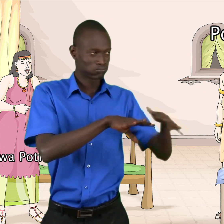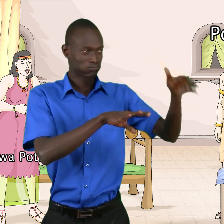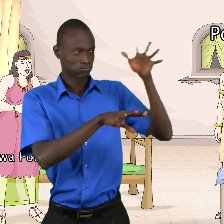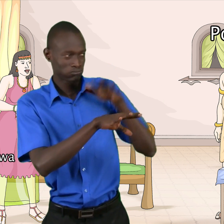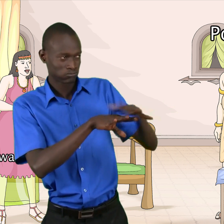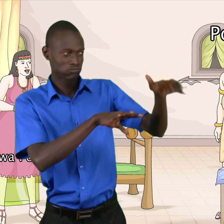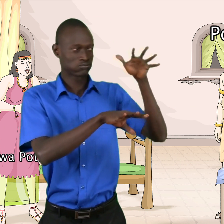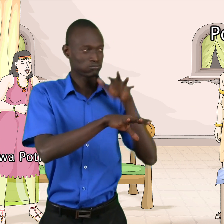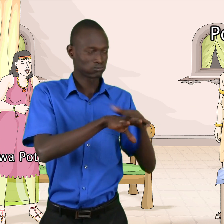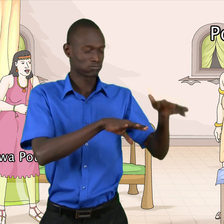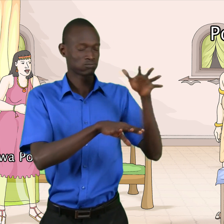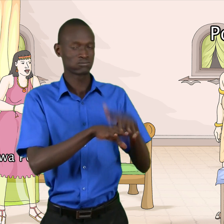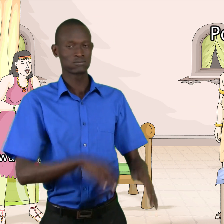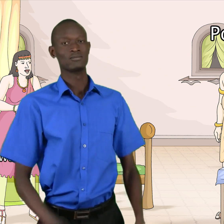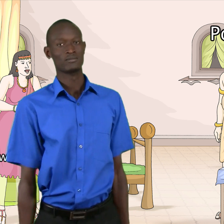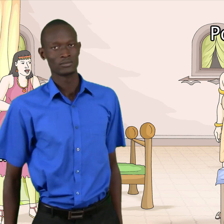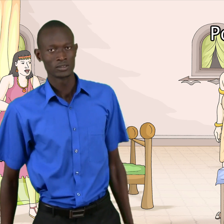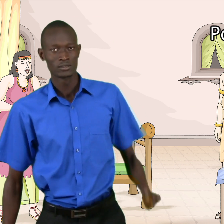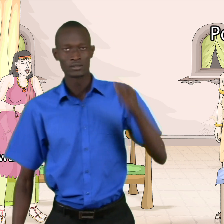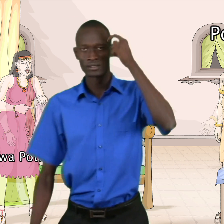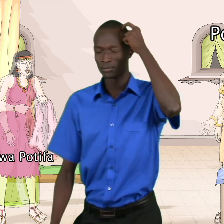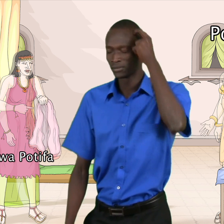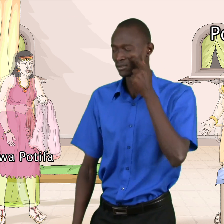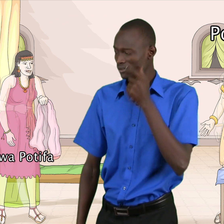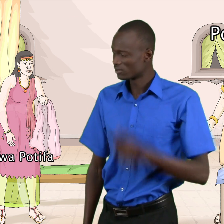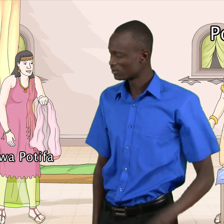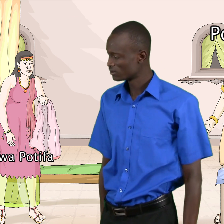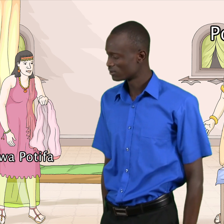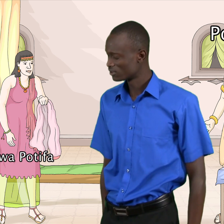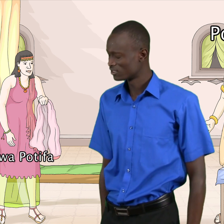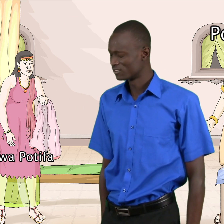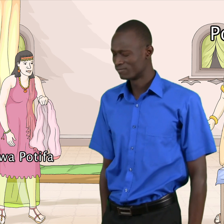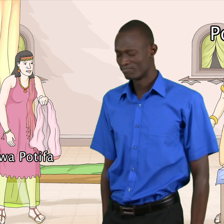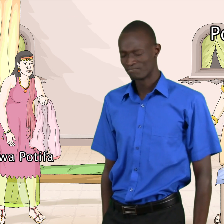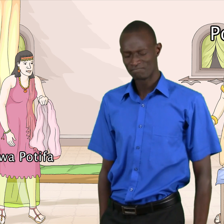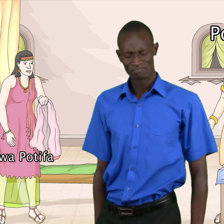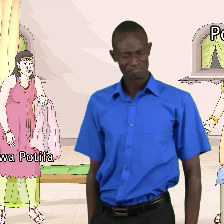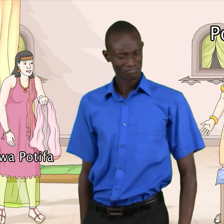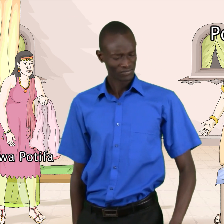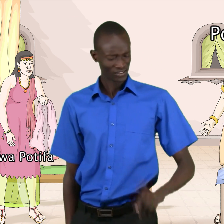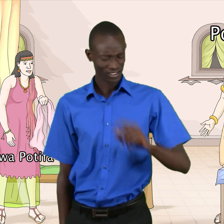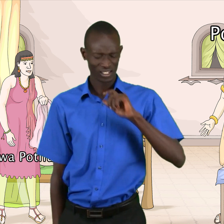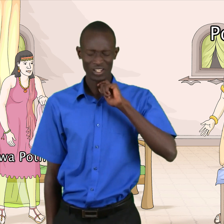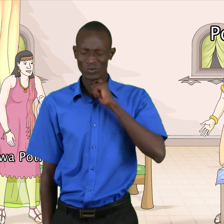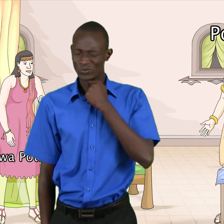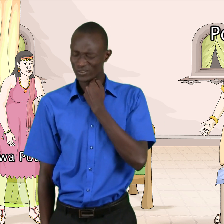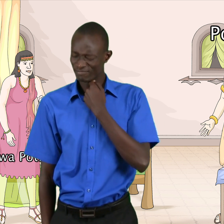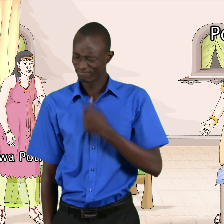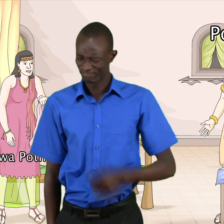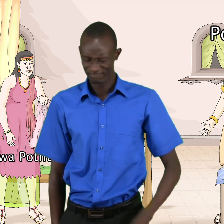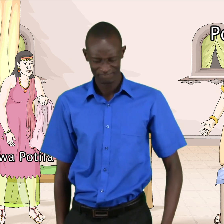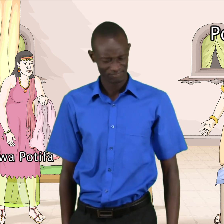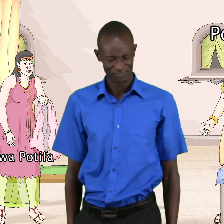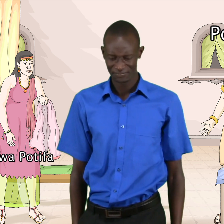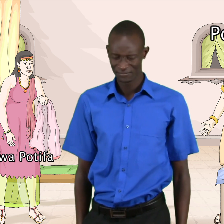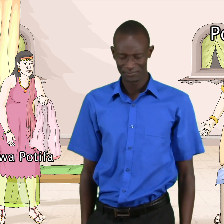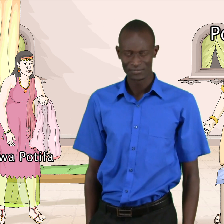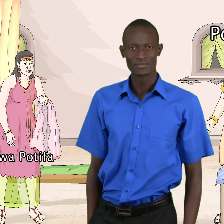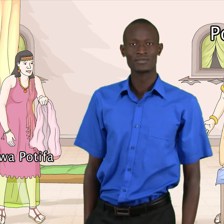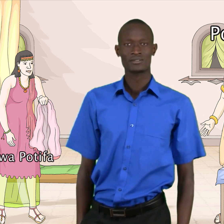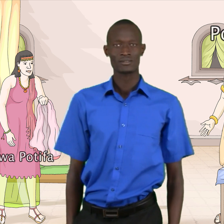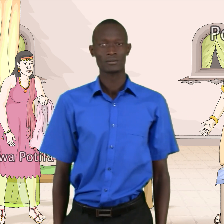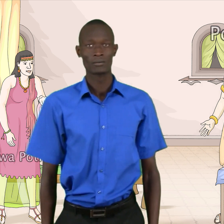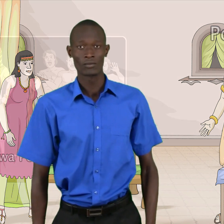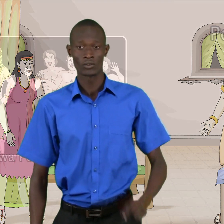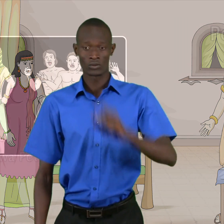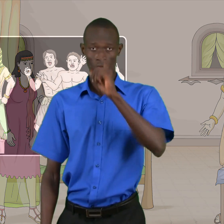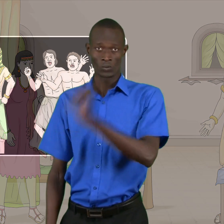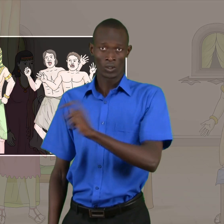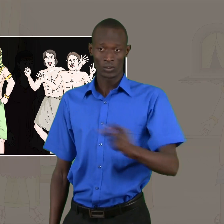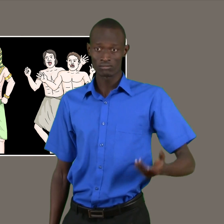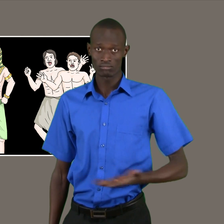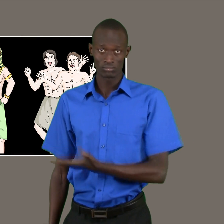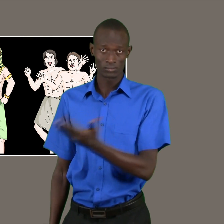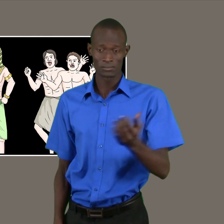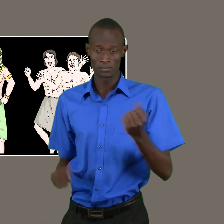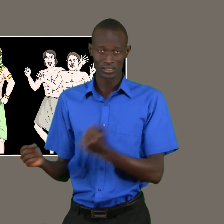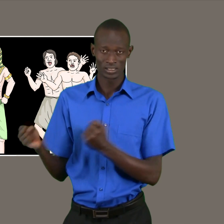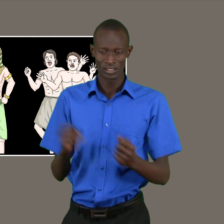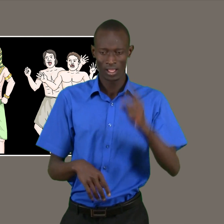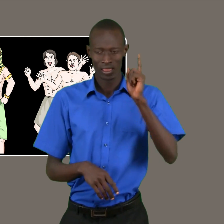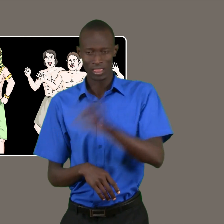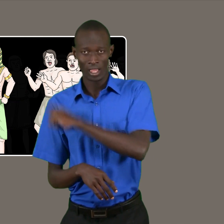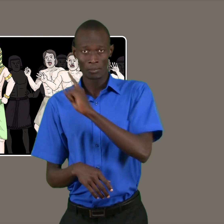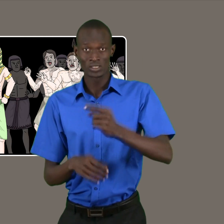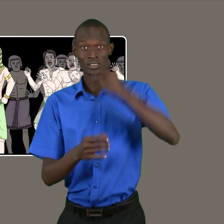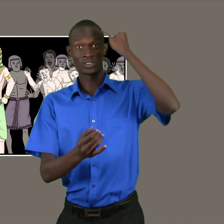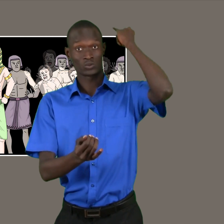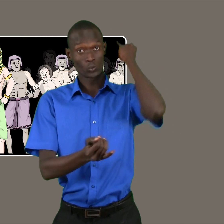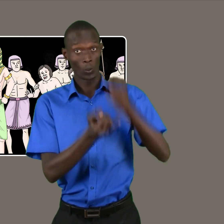When his master heard the story his wife told him, saying, “This is what your slave did to me,” he burned with anger.